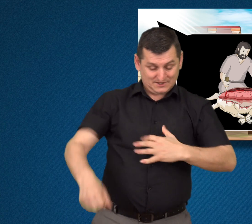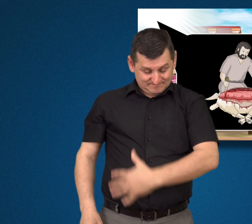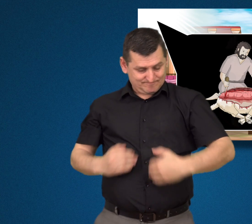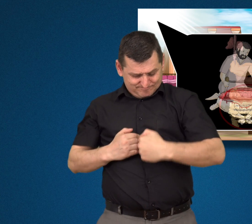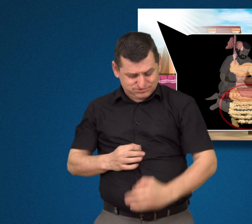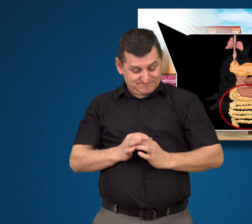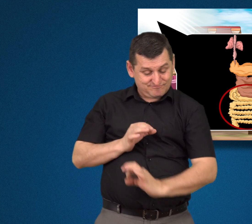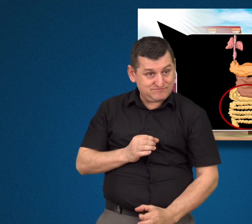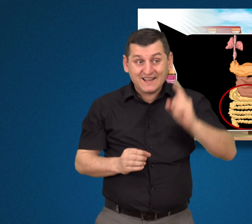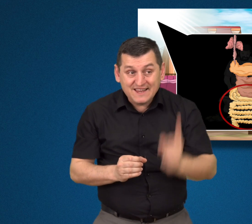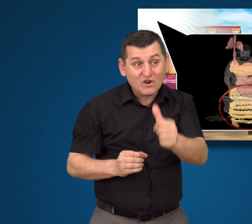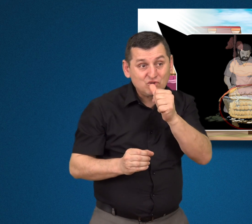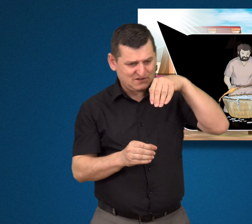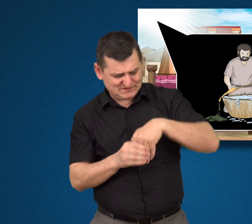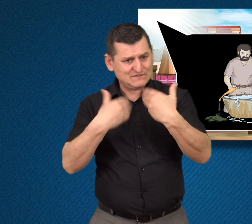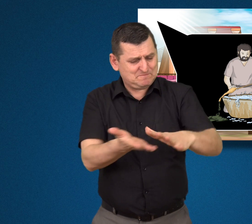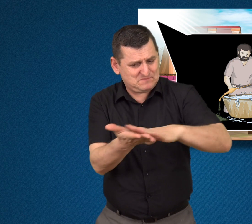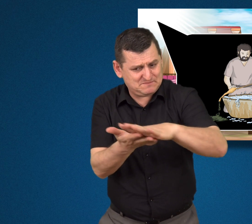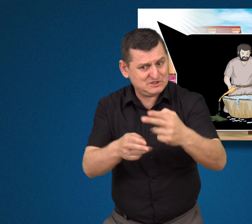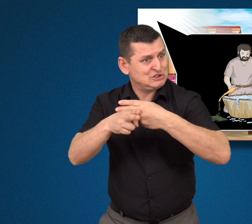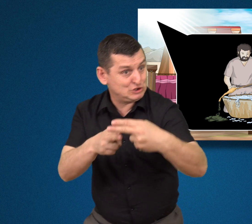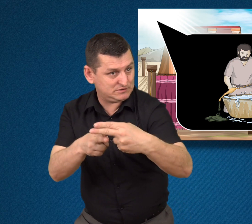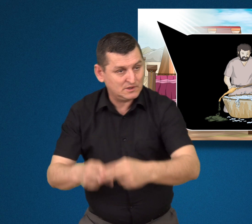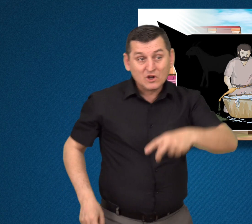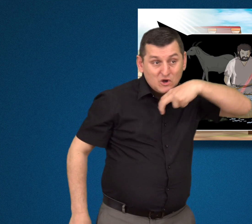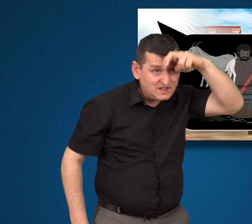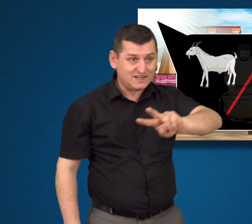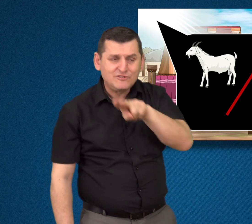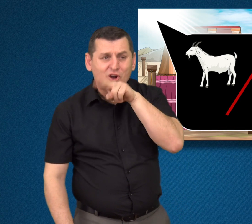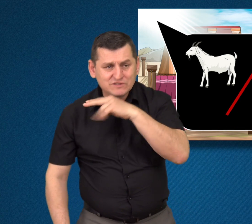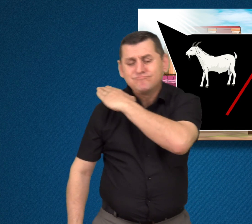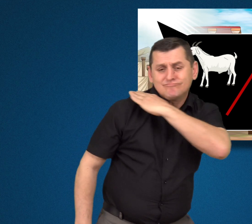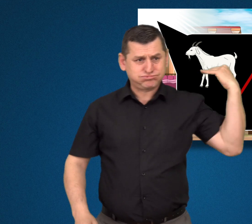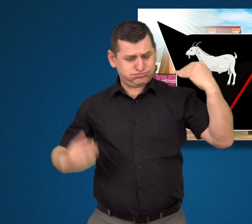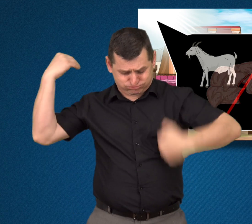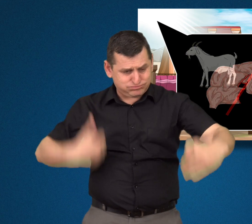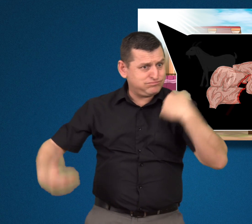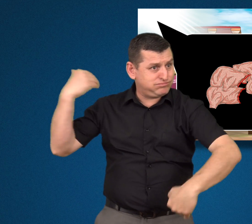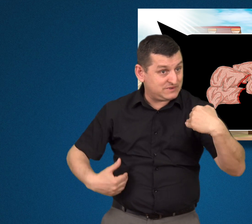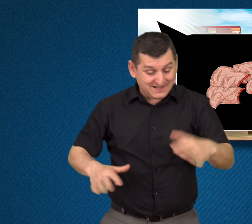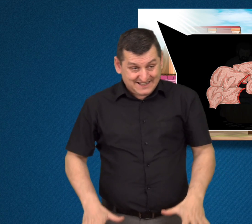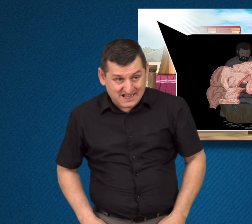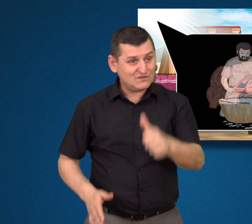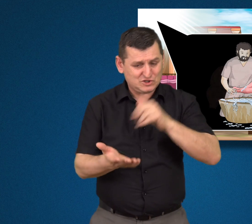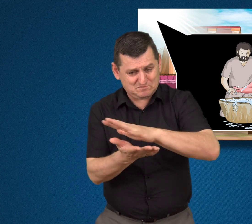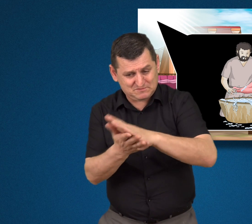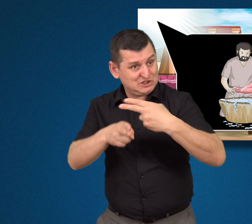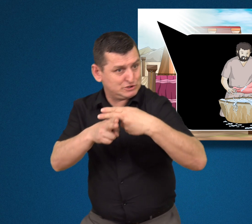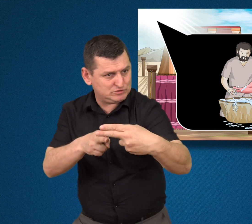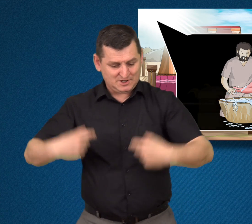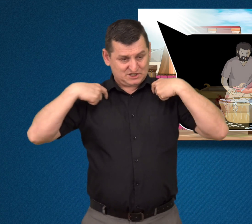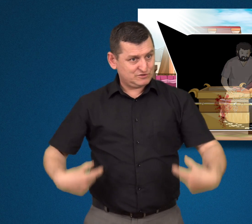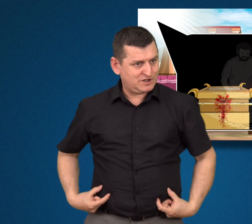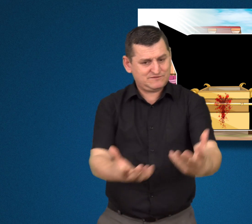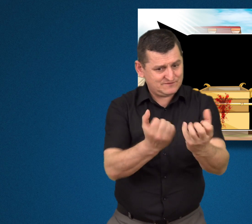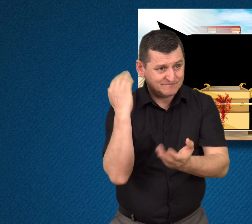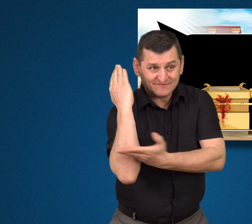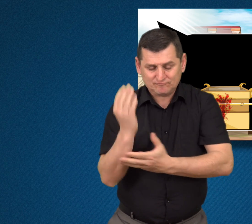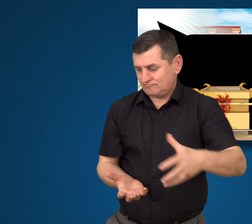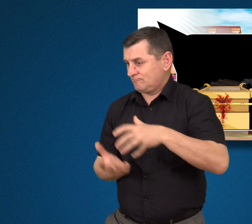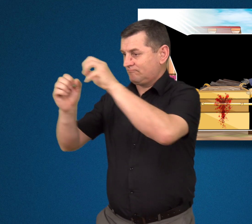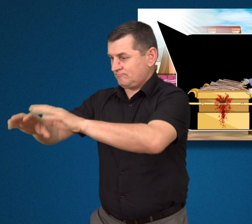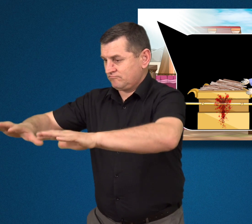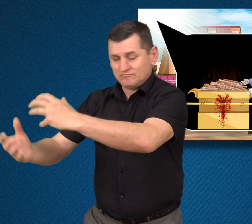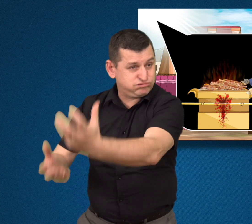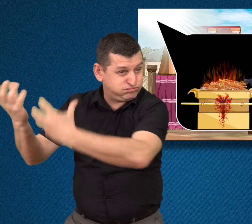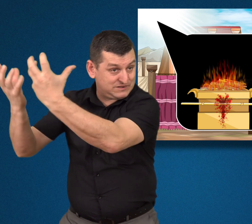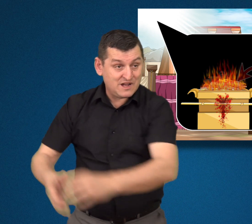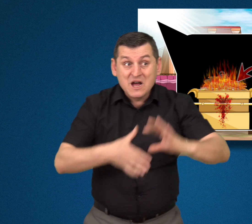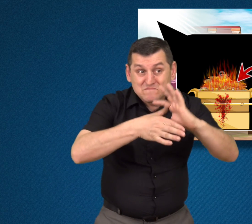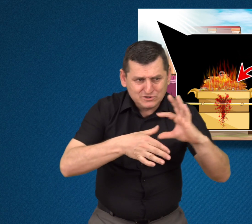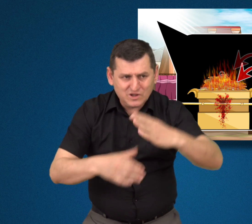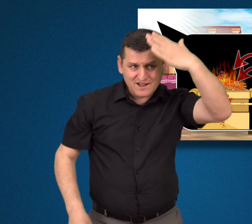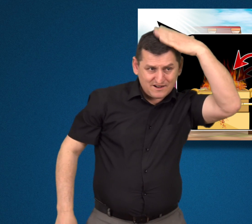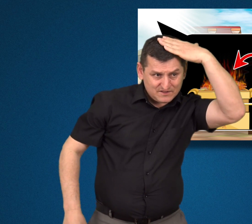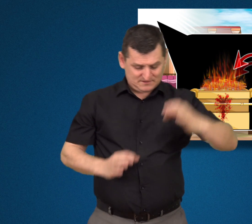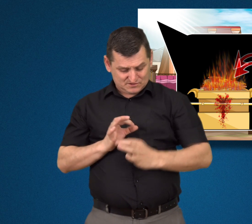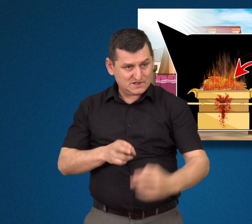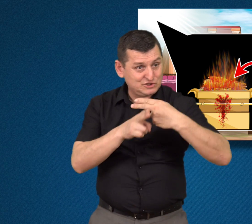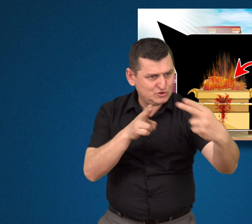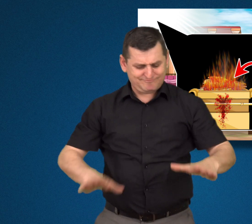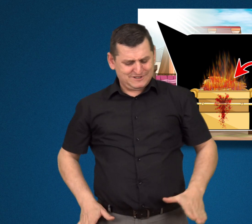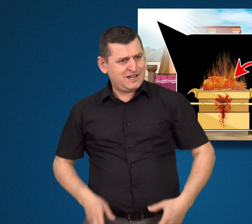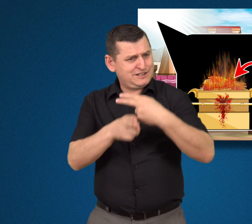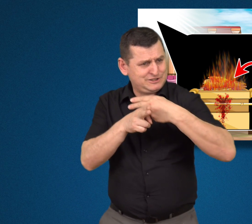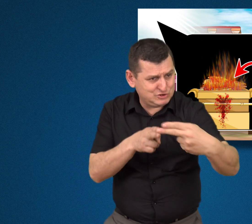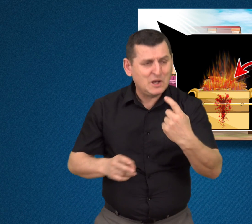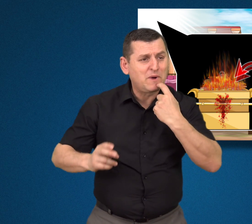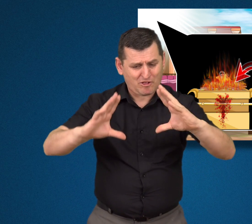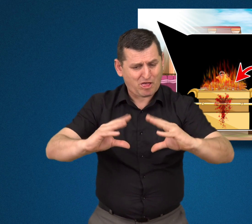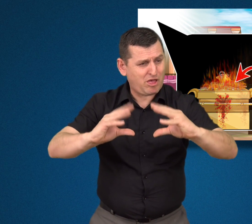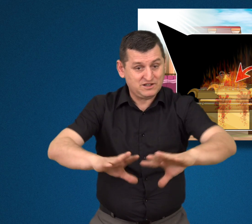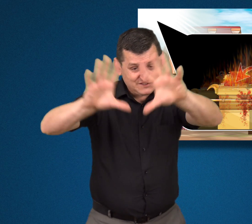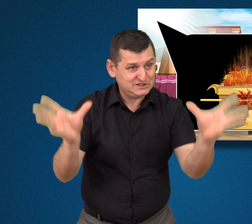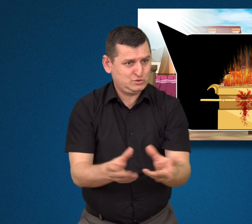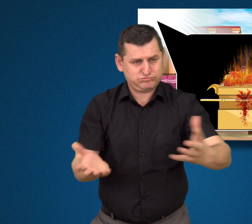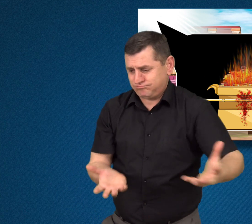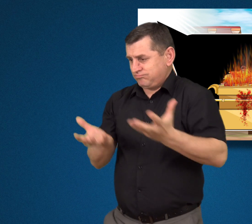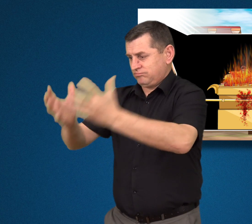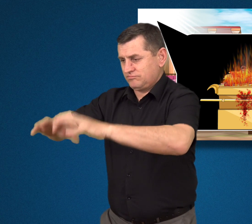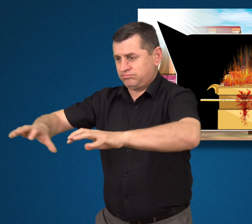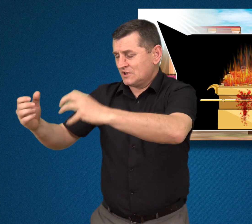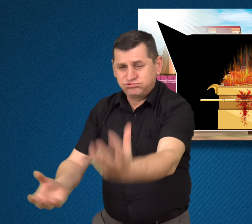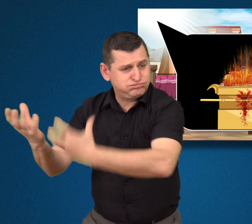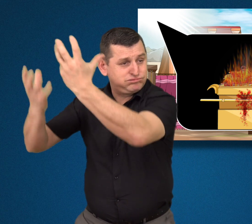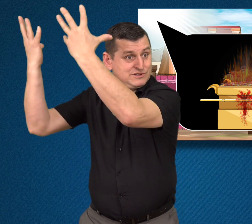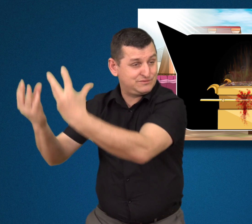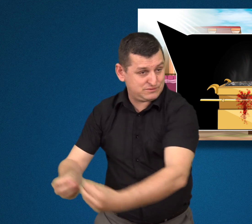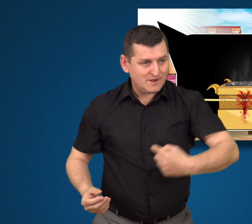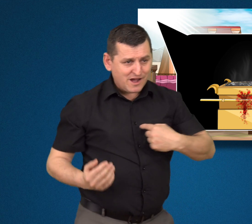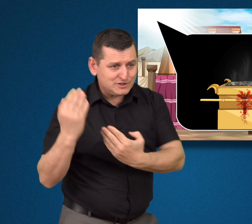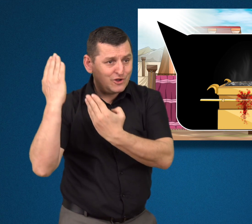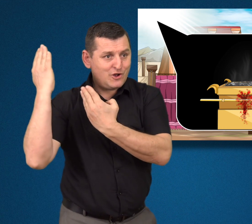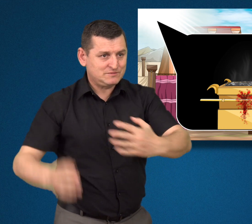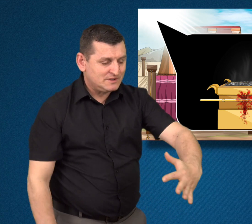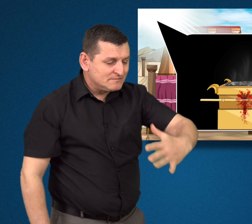The entrails and legs must be washed with water, and the priest shall bring all of it and burn it on the altar;